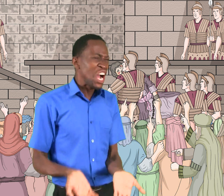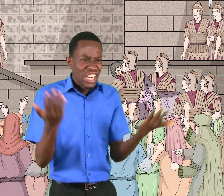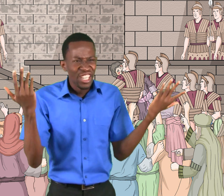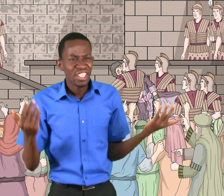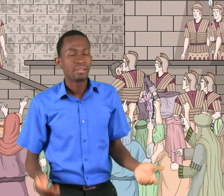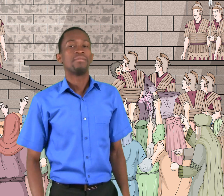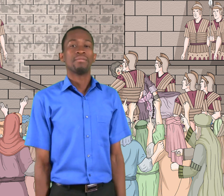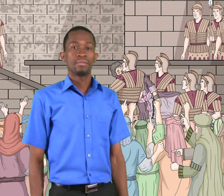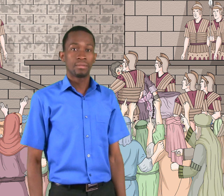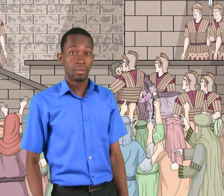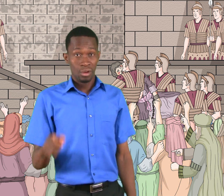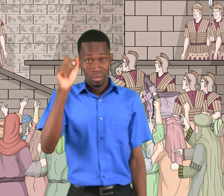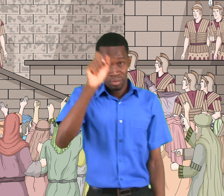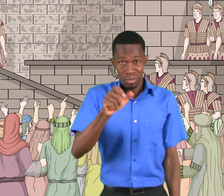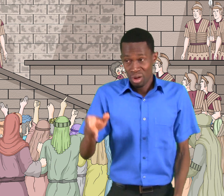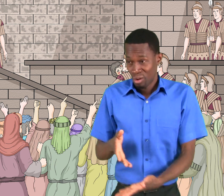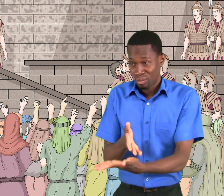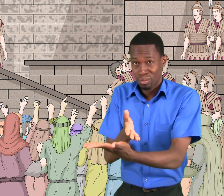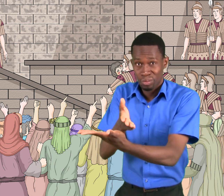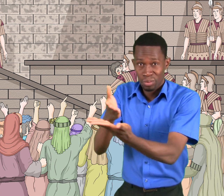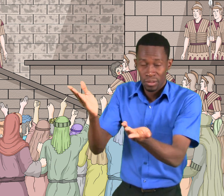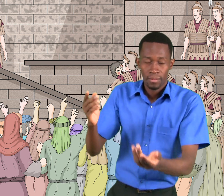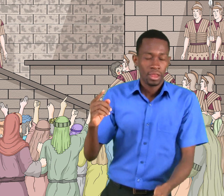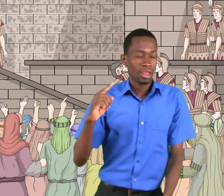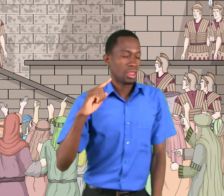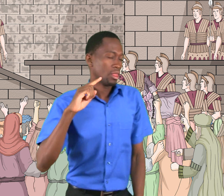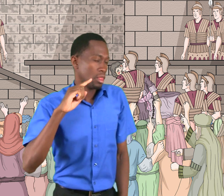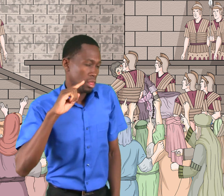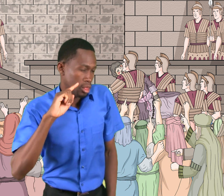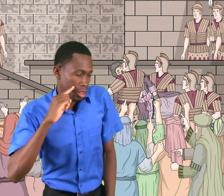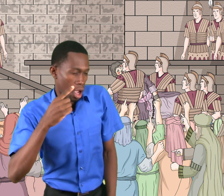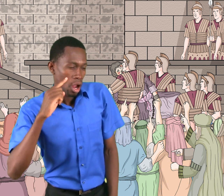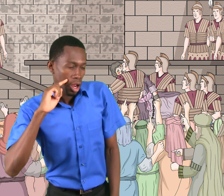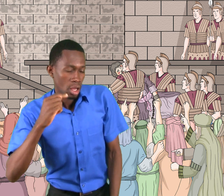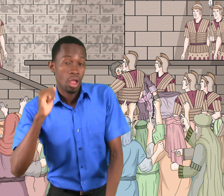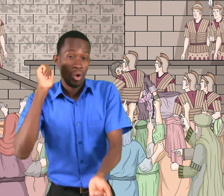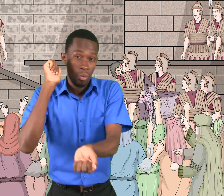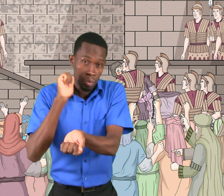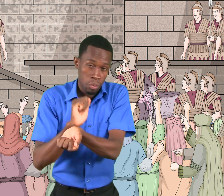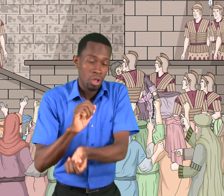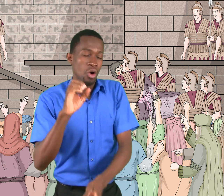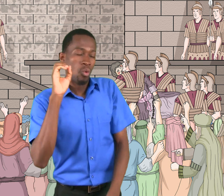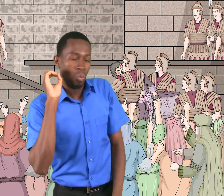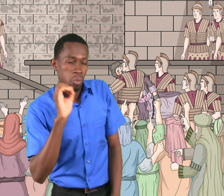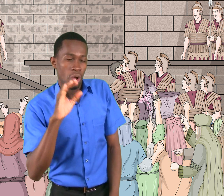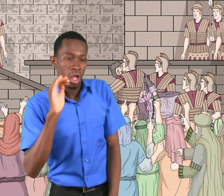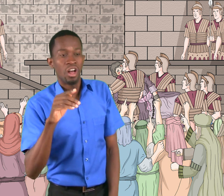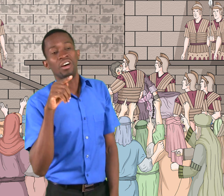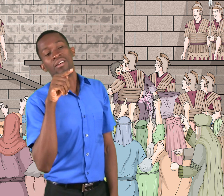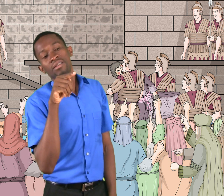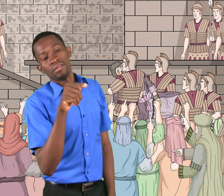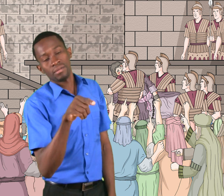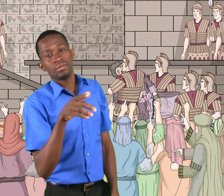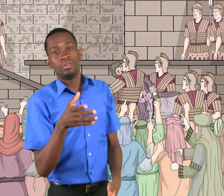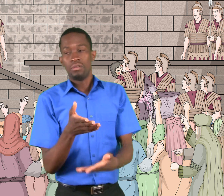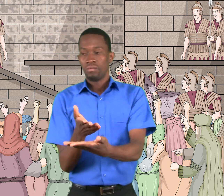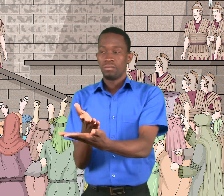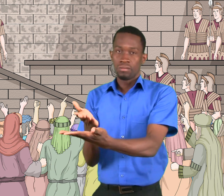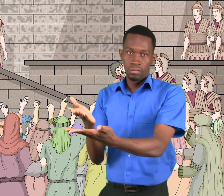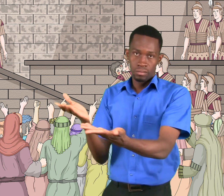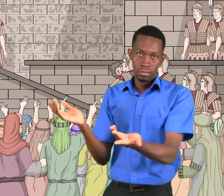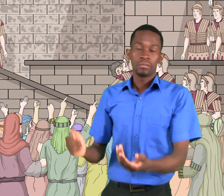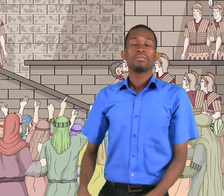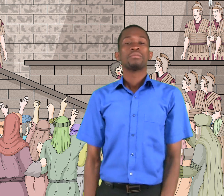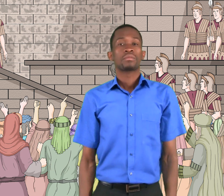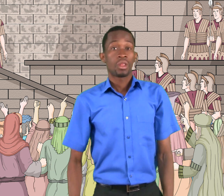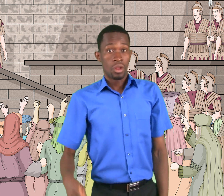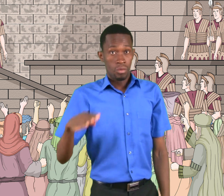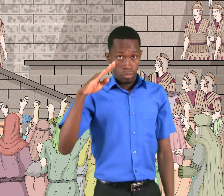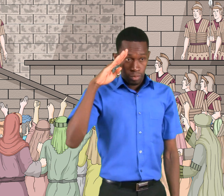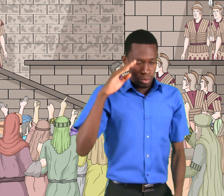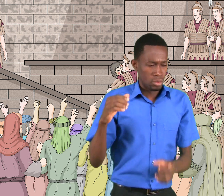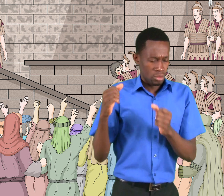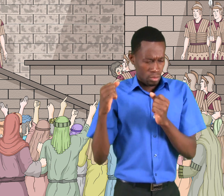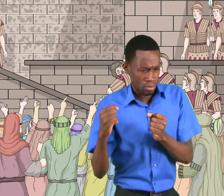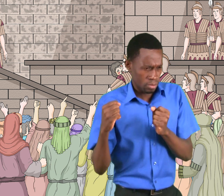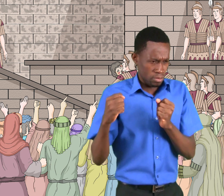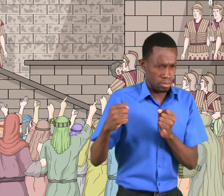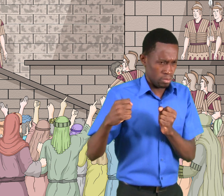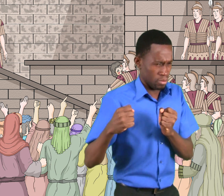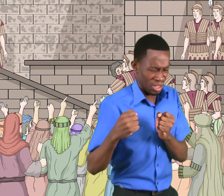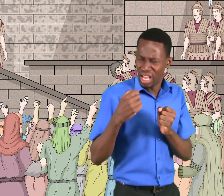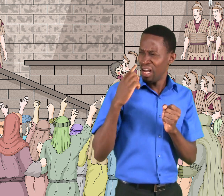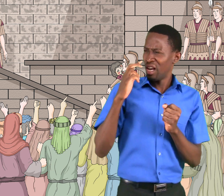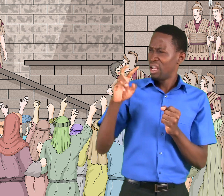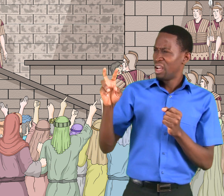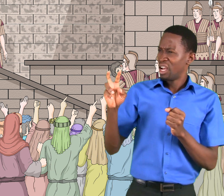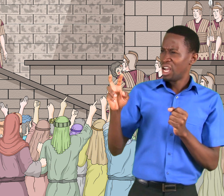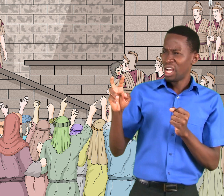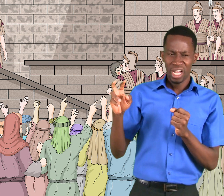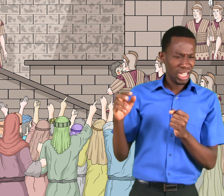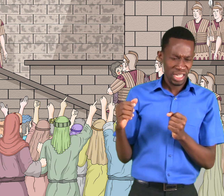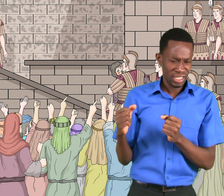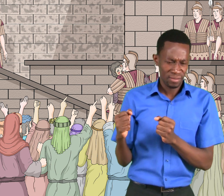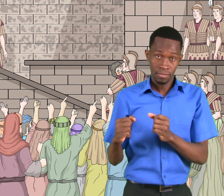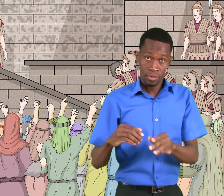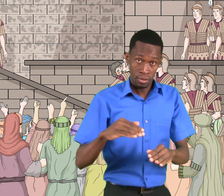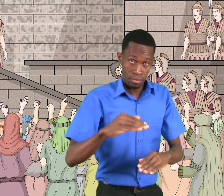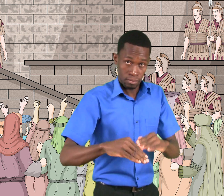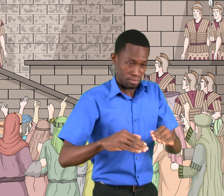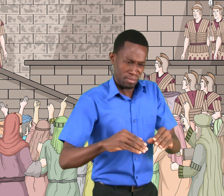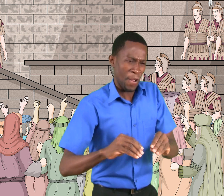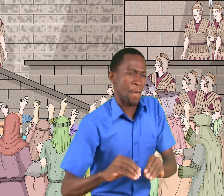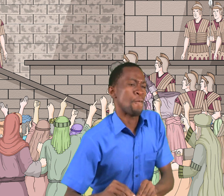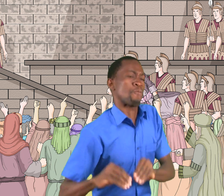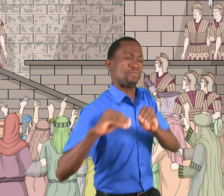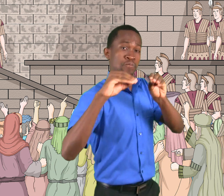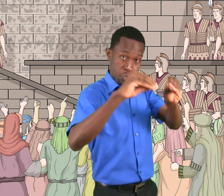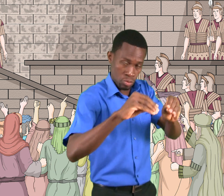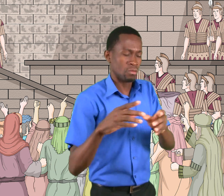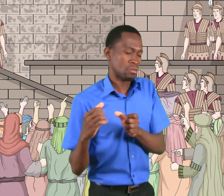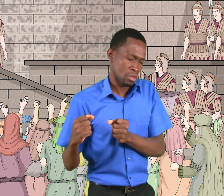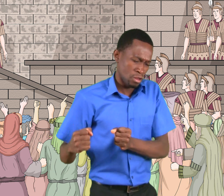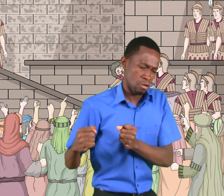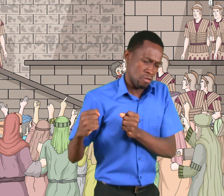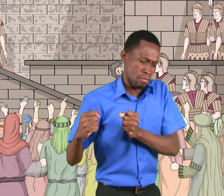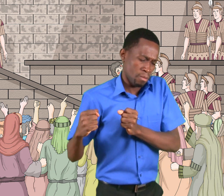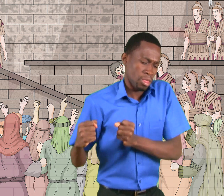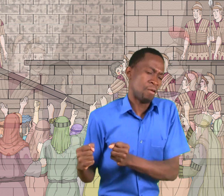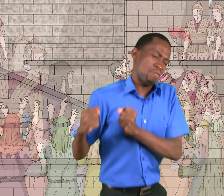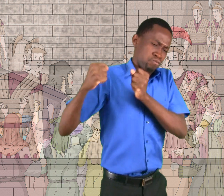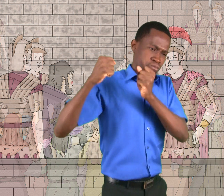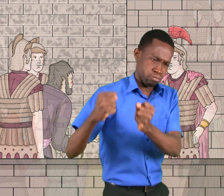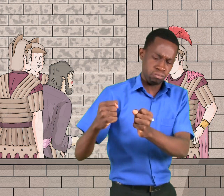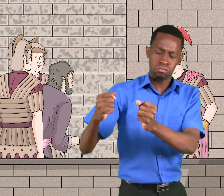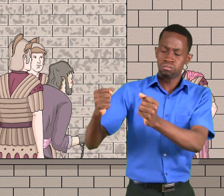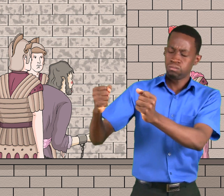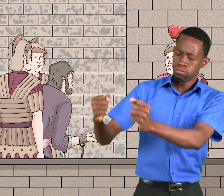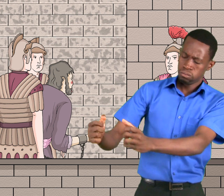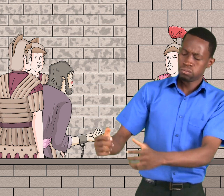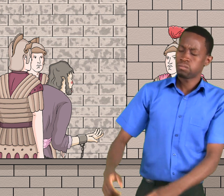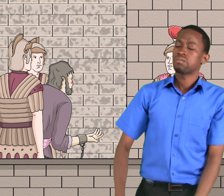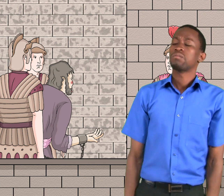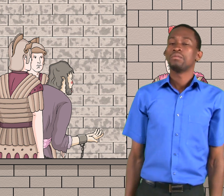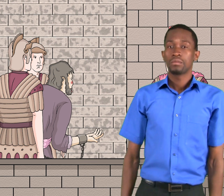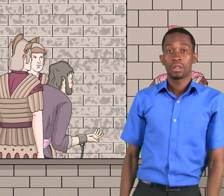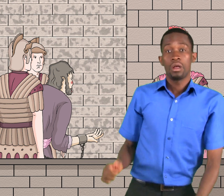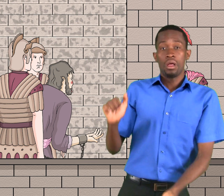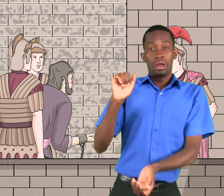For the crowd that followed him kept shouting, “Away with him!”